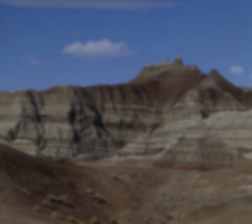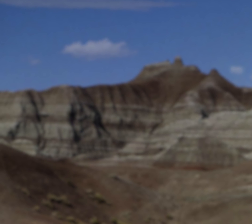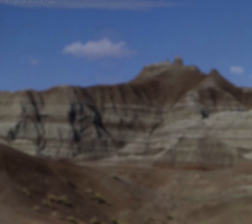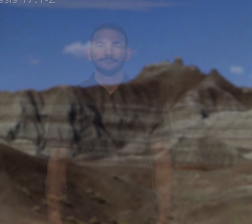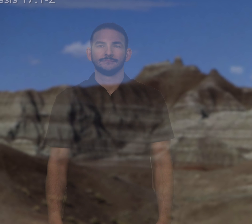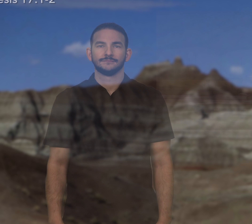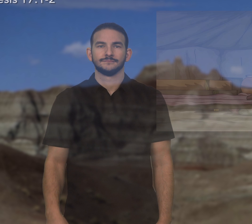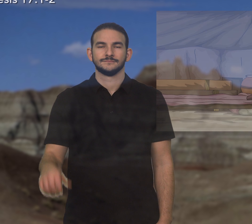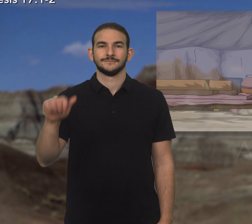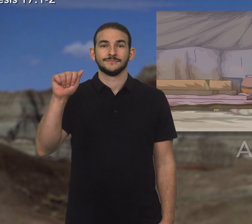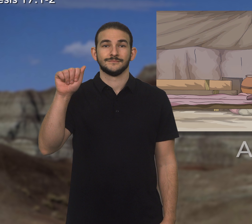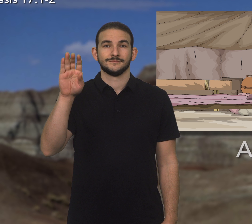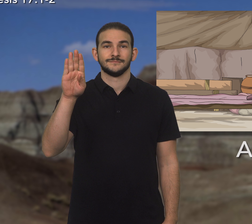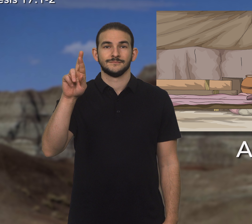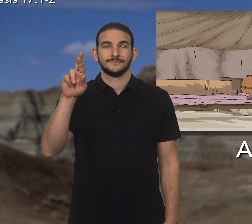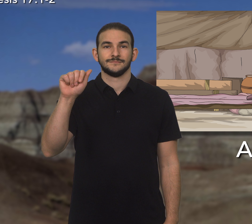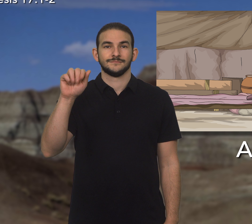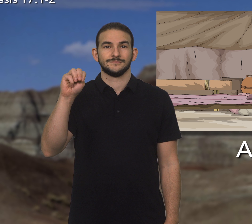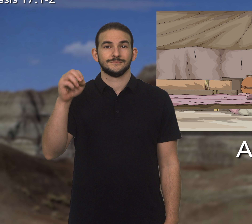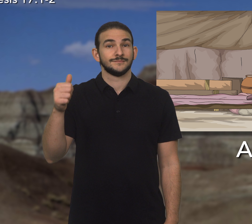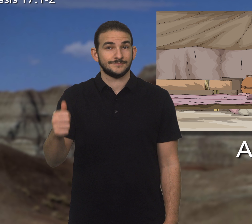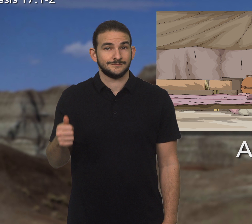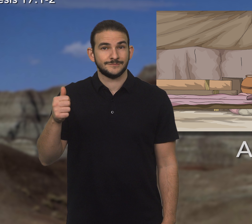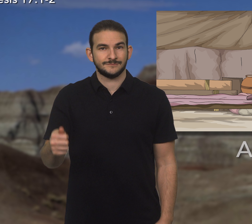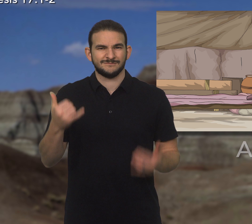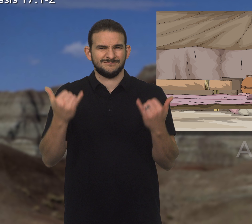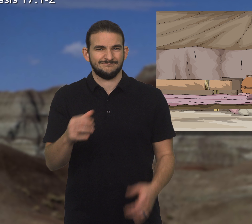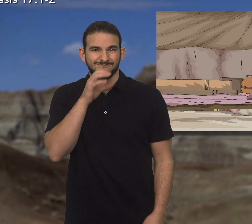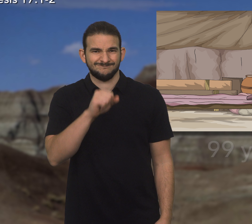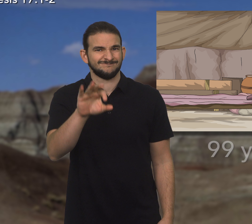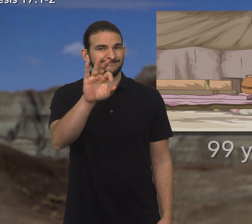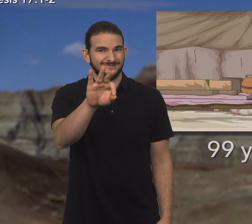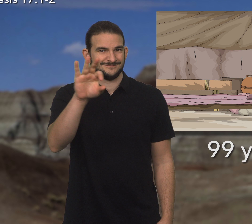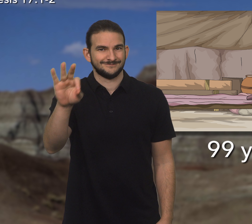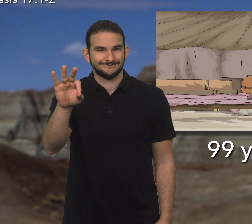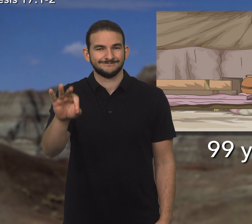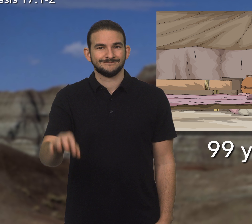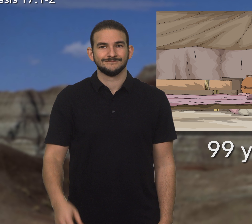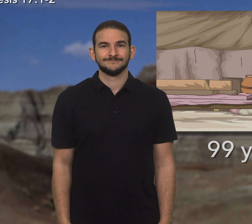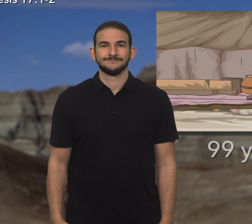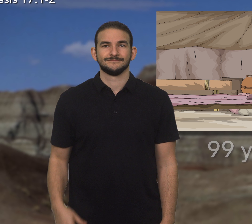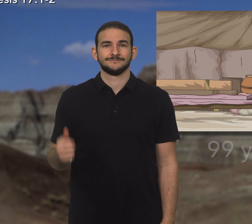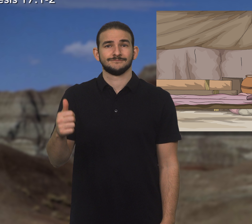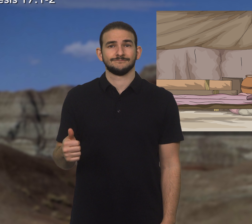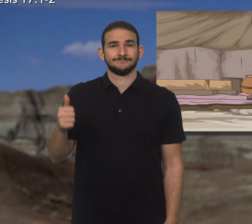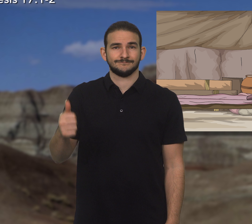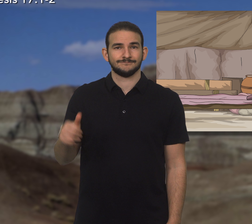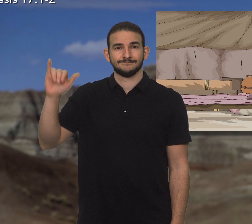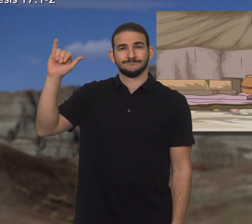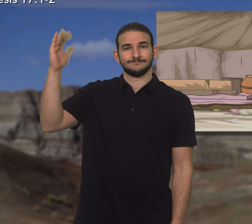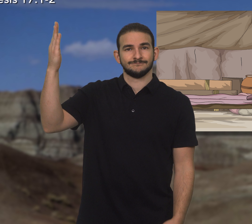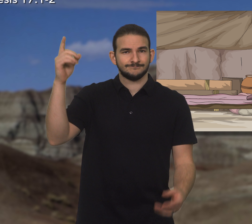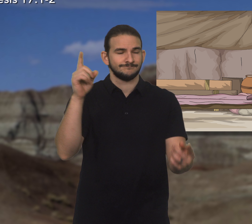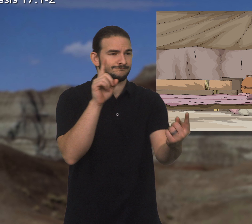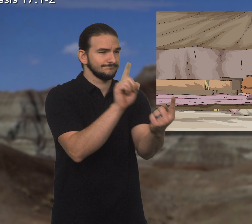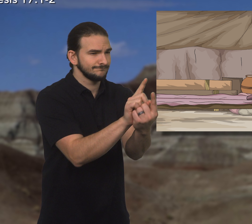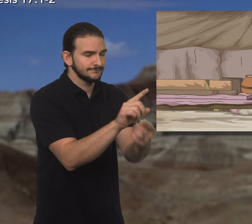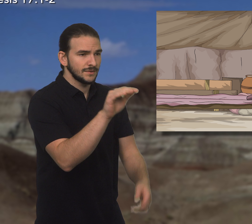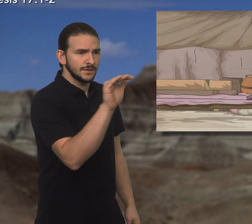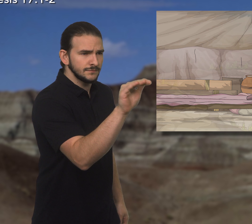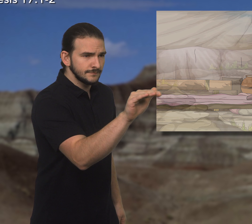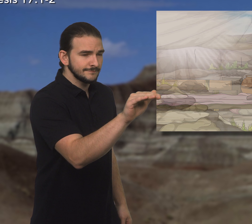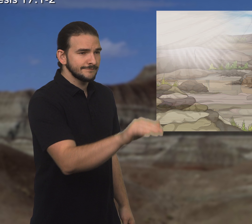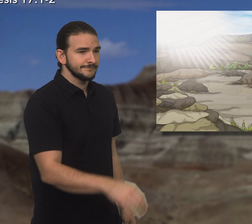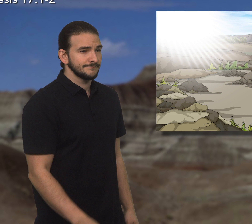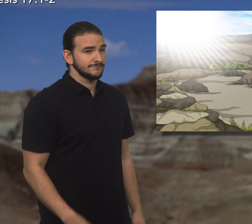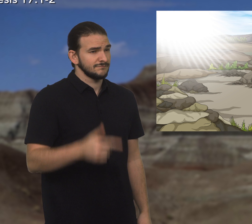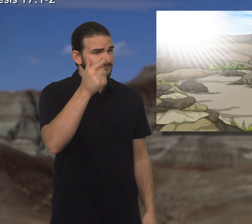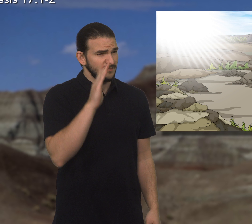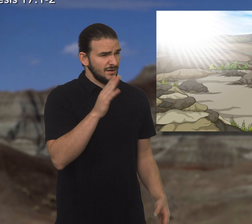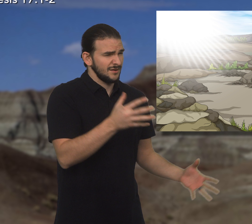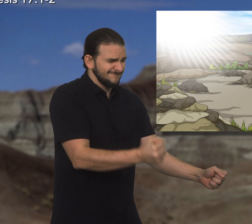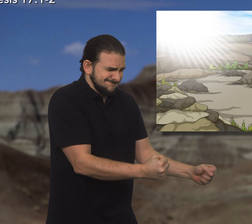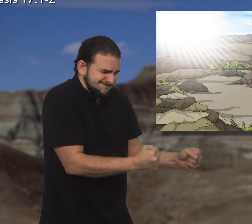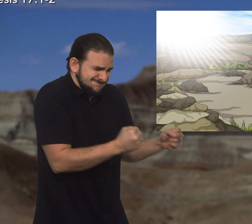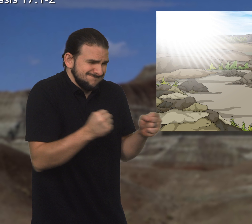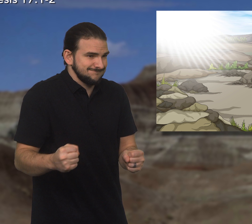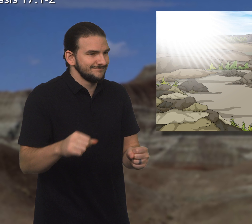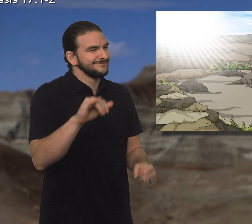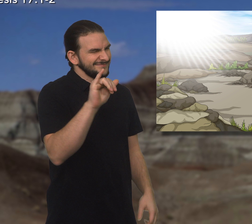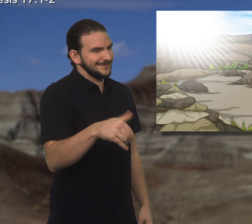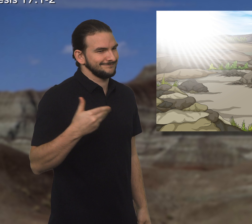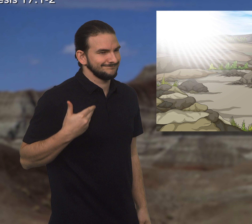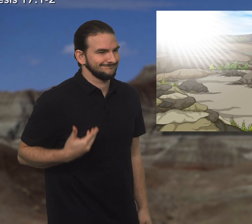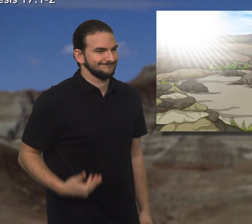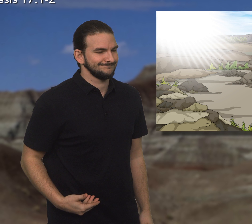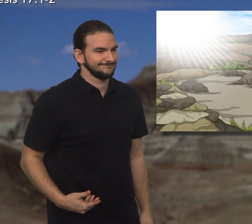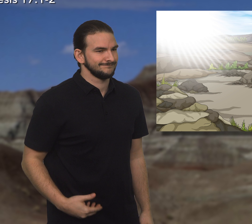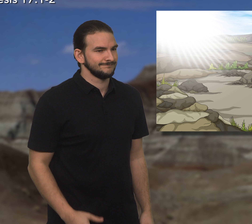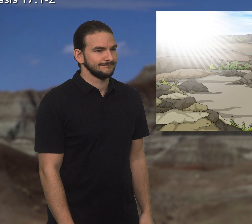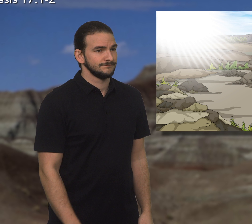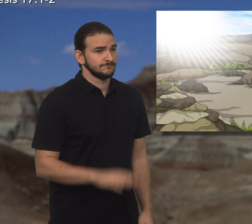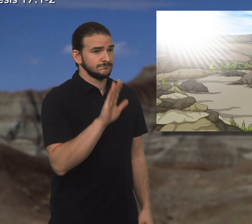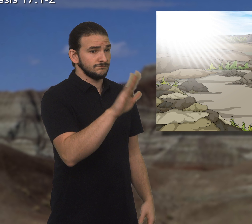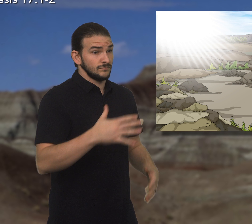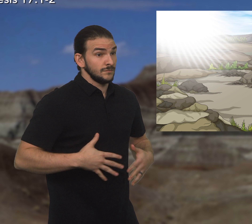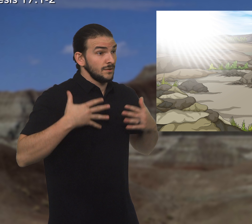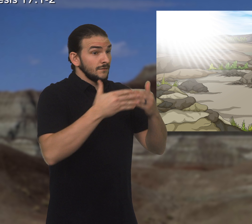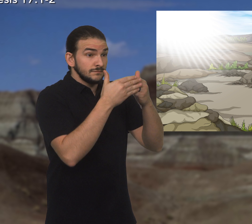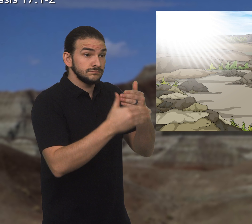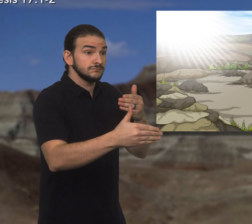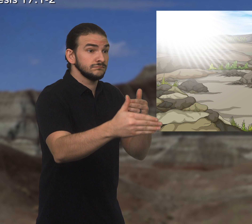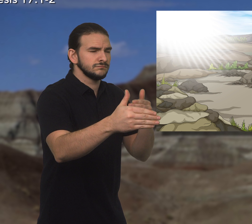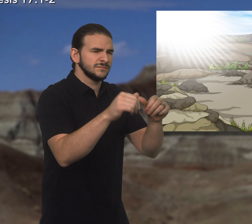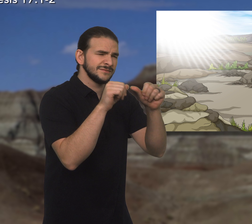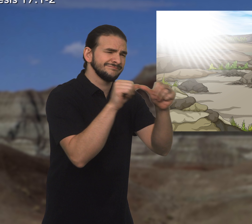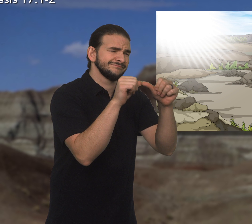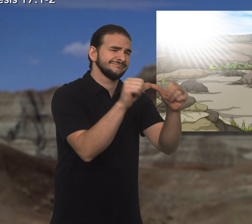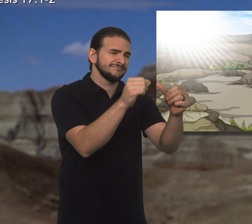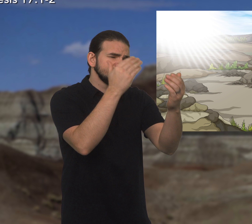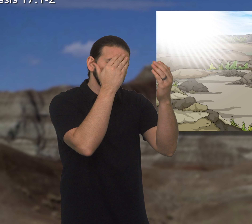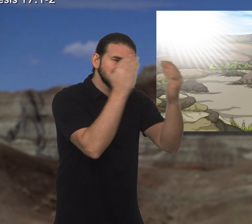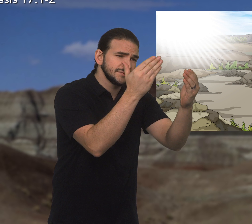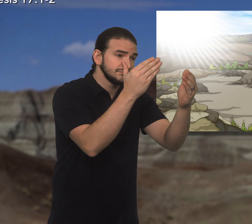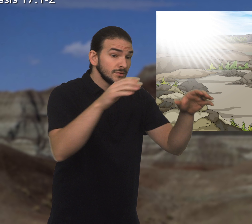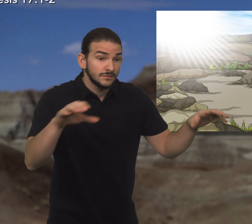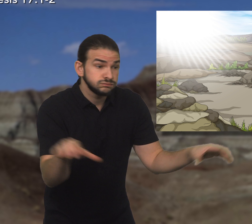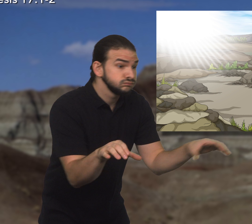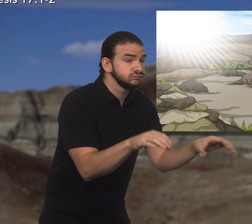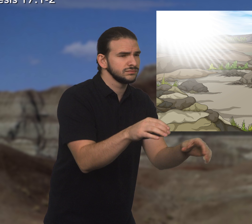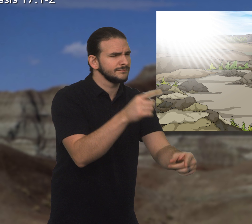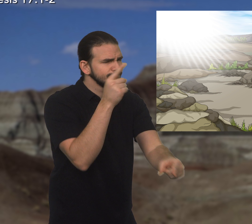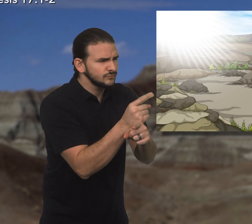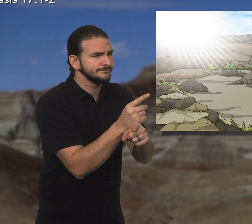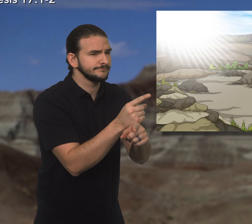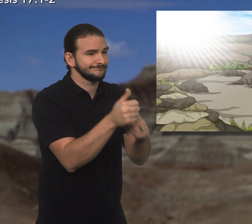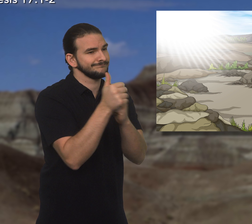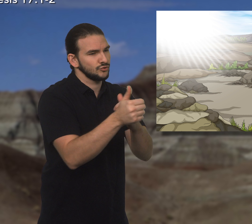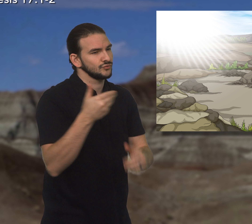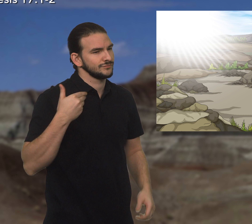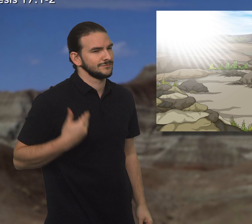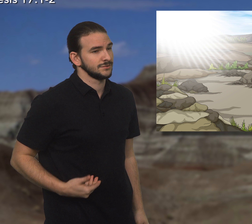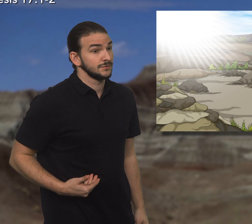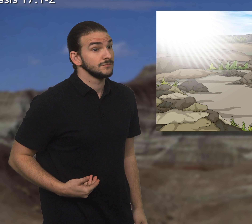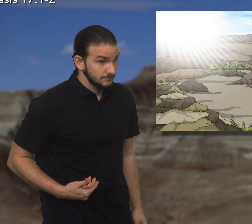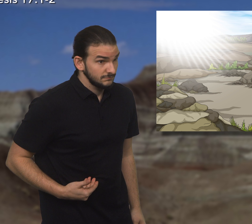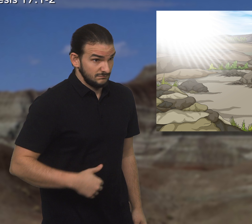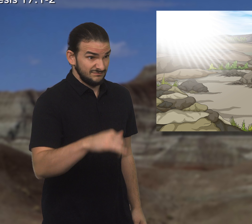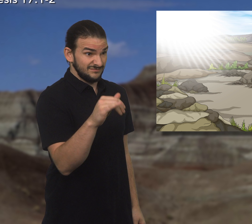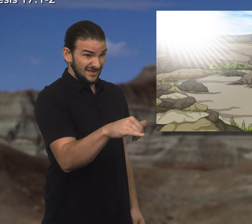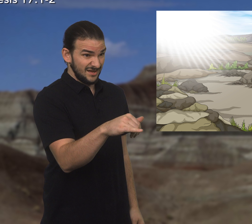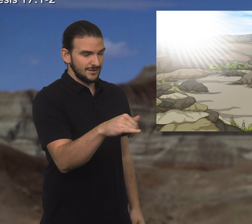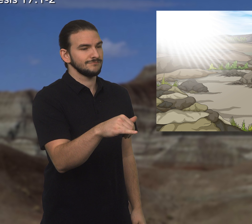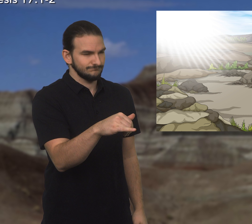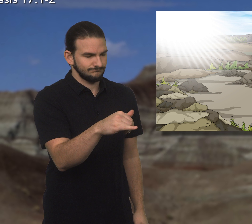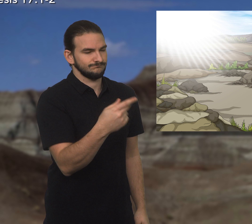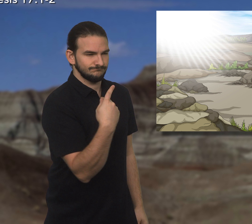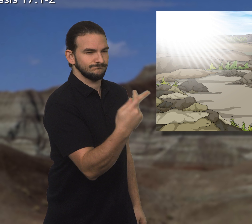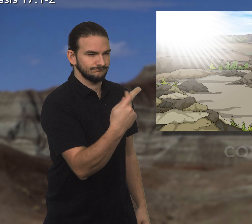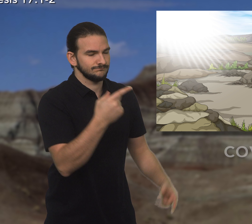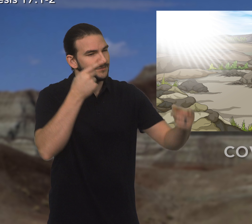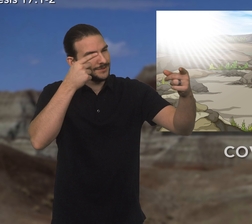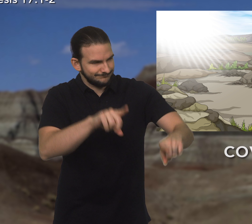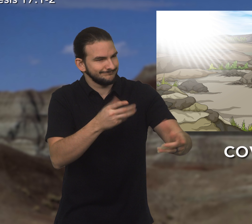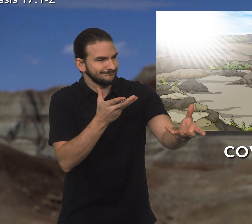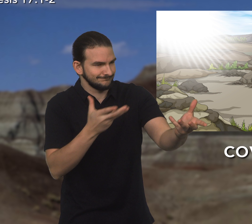When Abram was ninety-nine years old, the LORD appeared to him and said, “I am God Almighty. Walk before Me and be blameless.